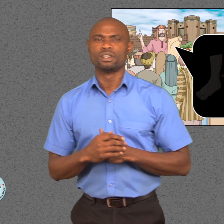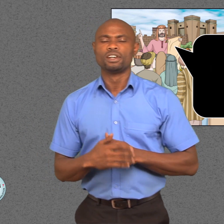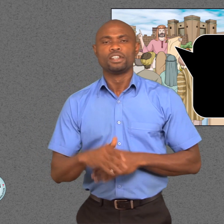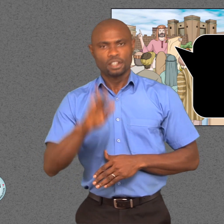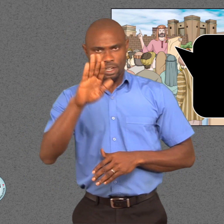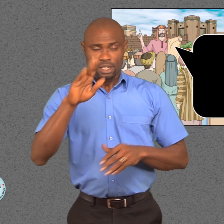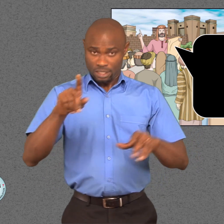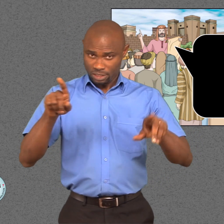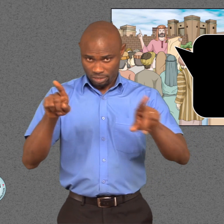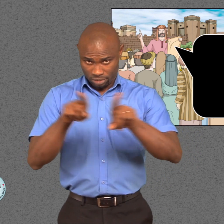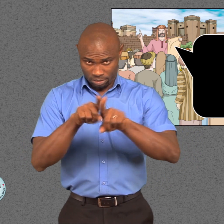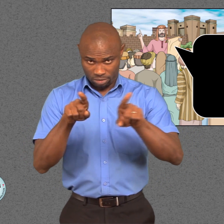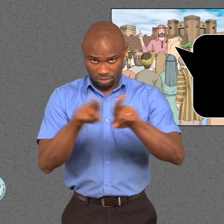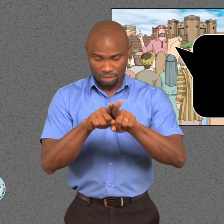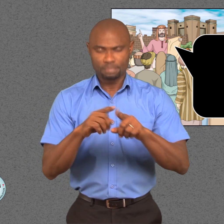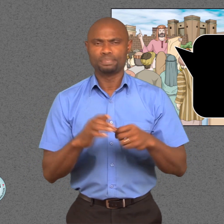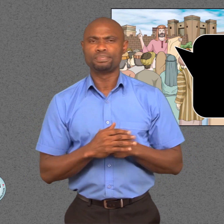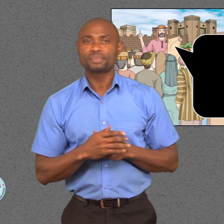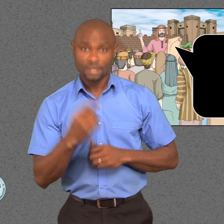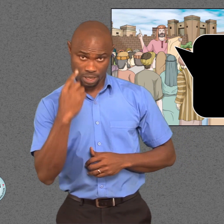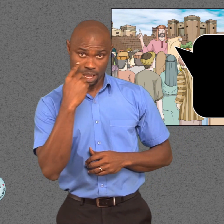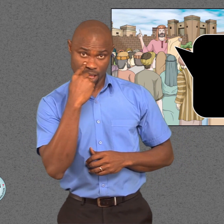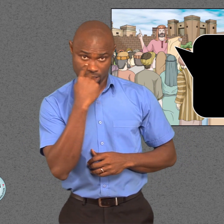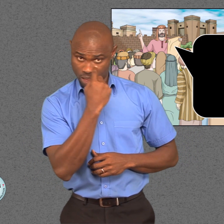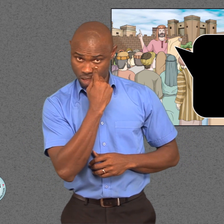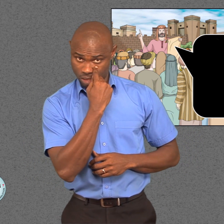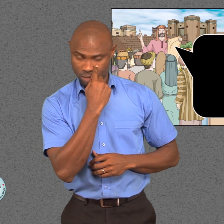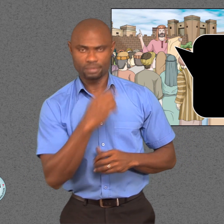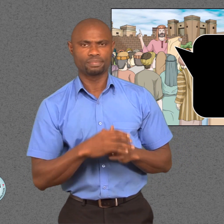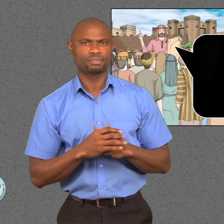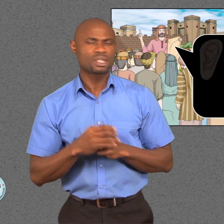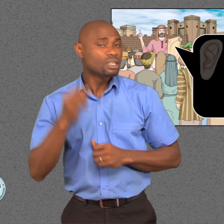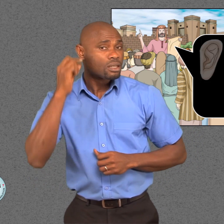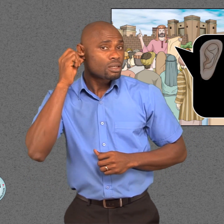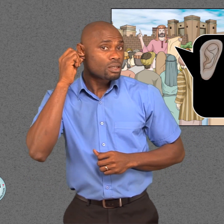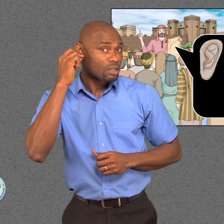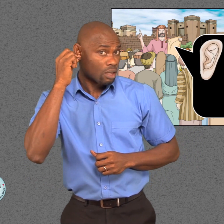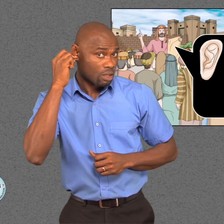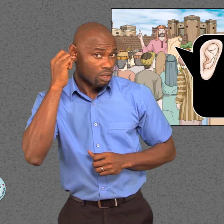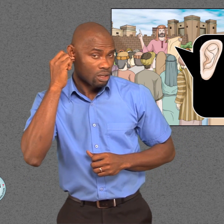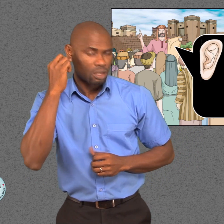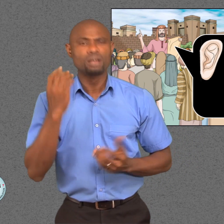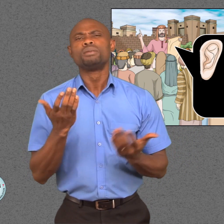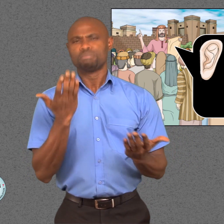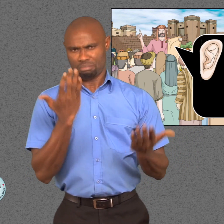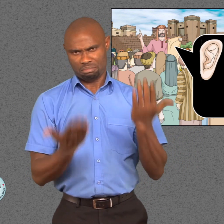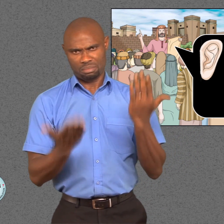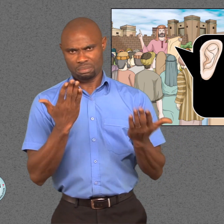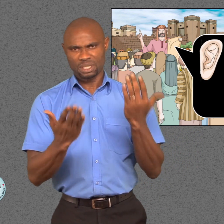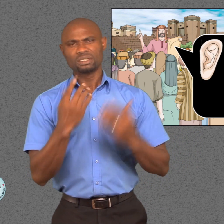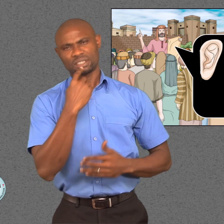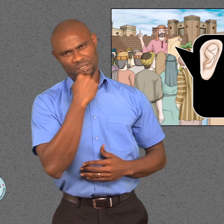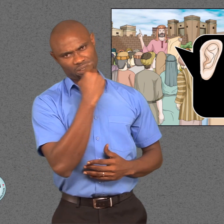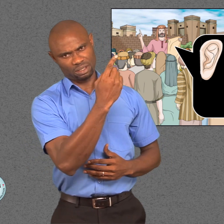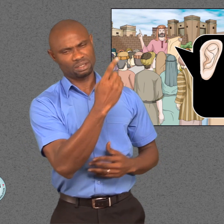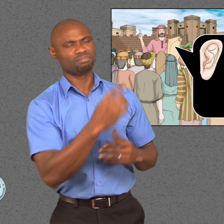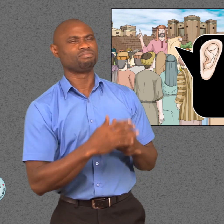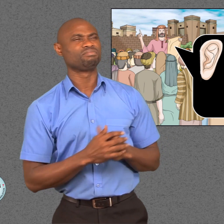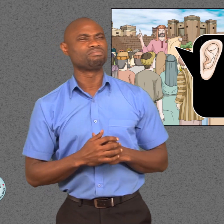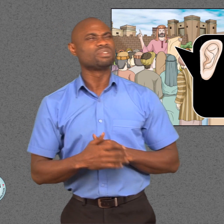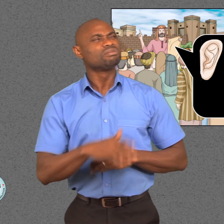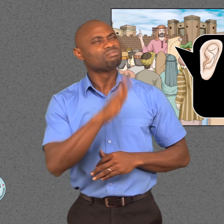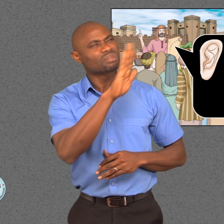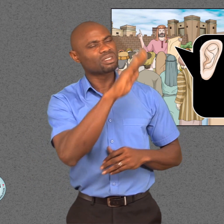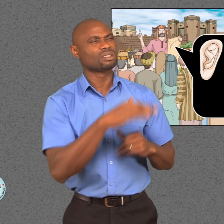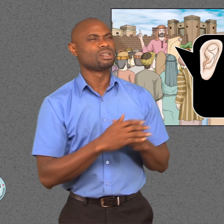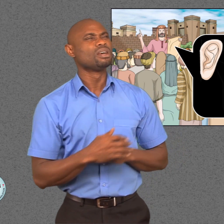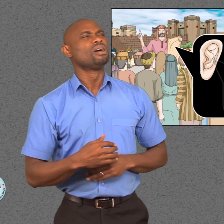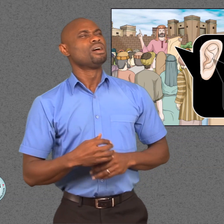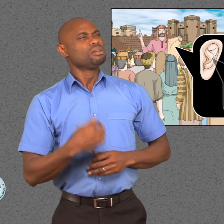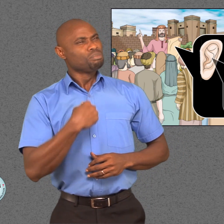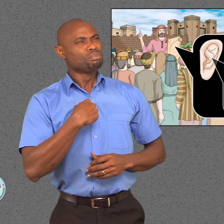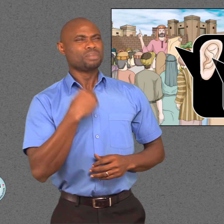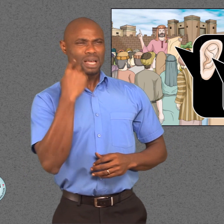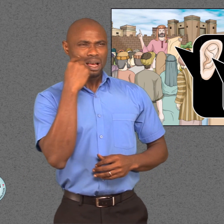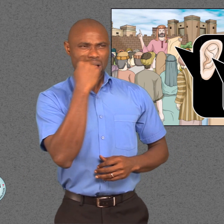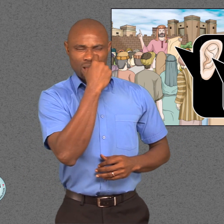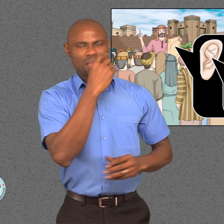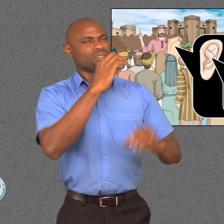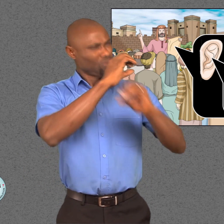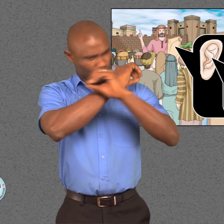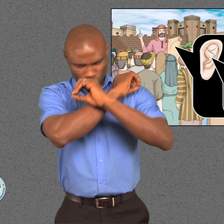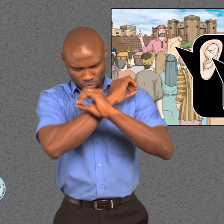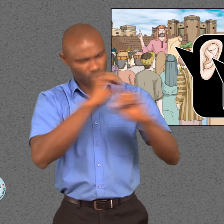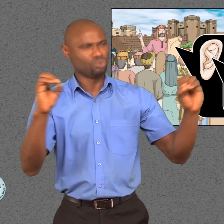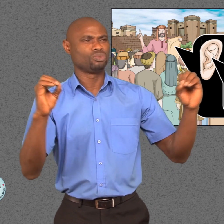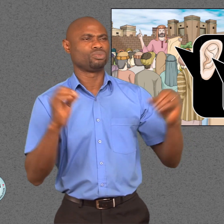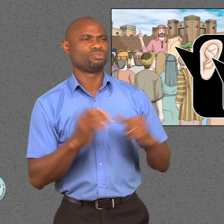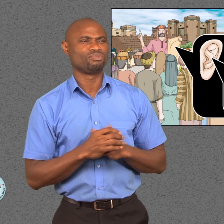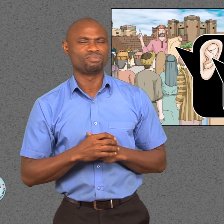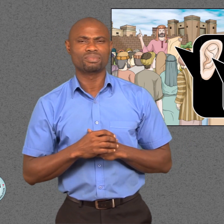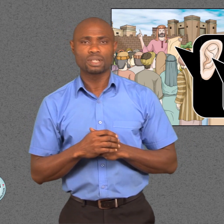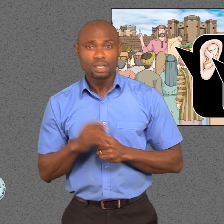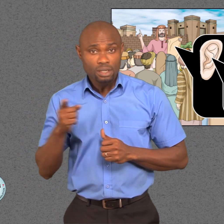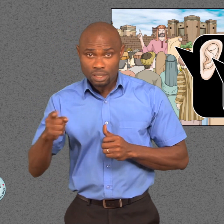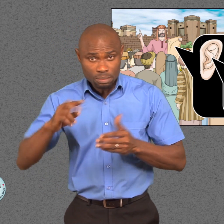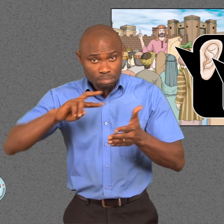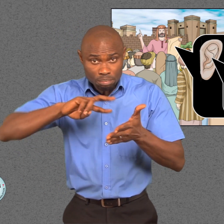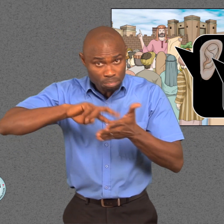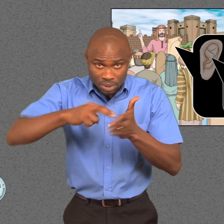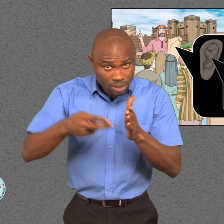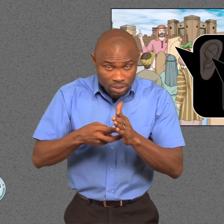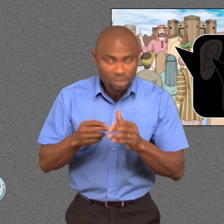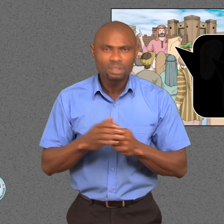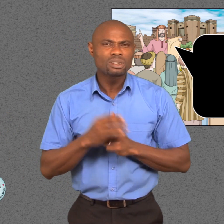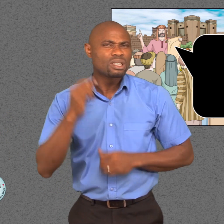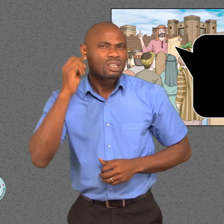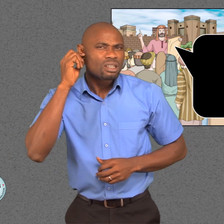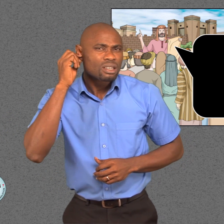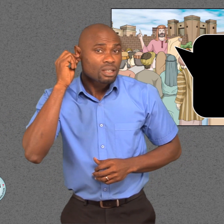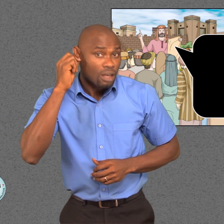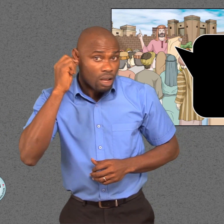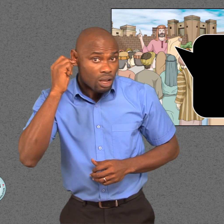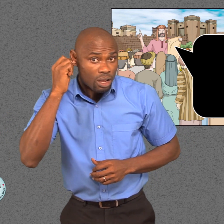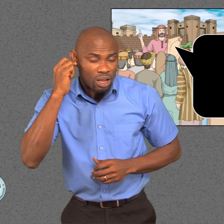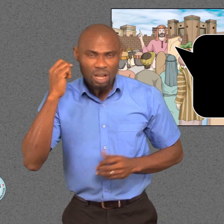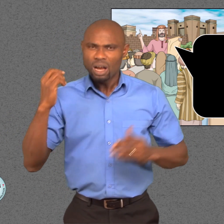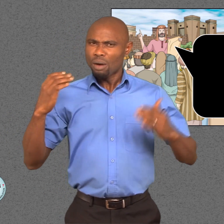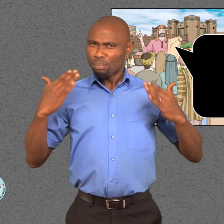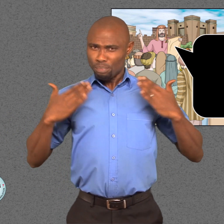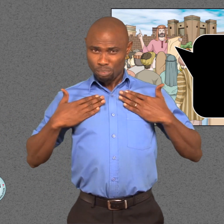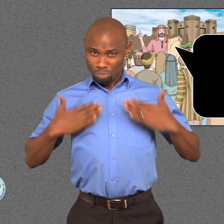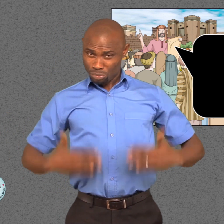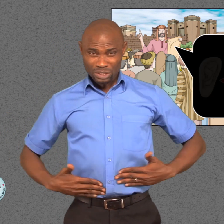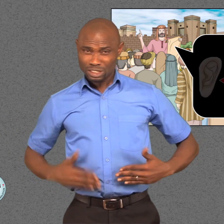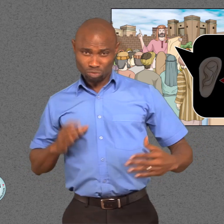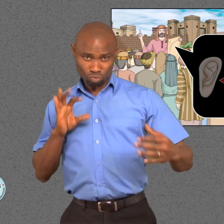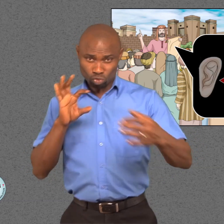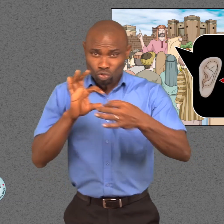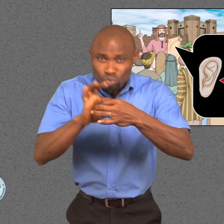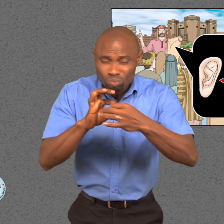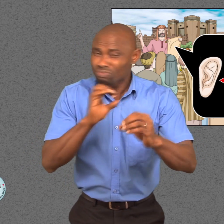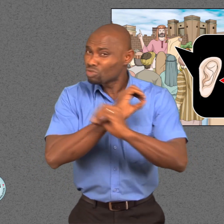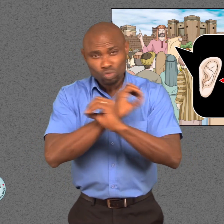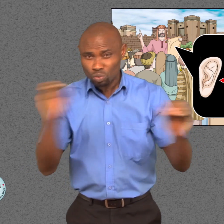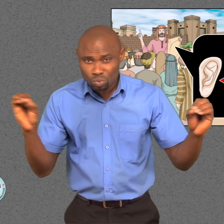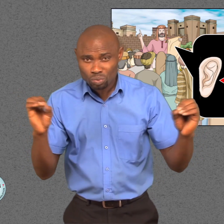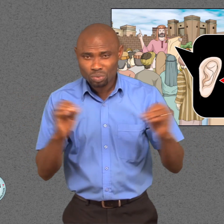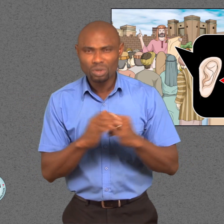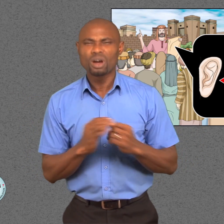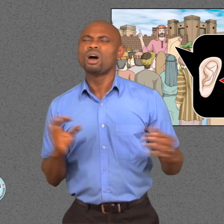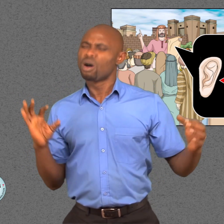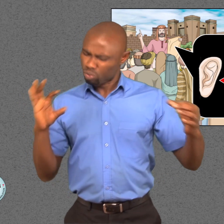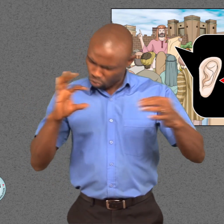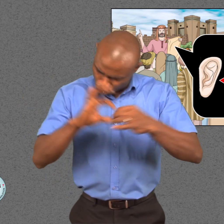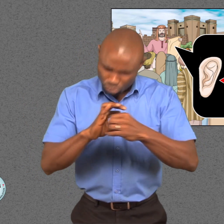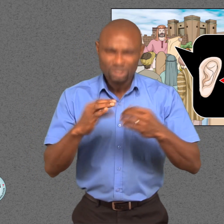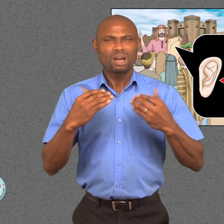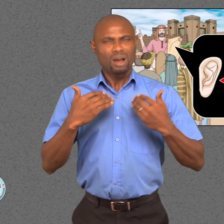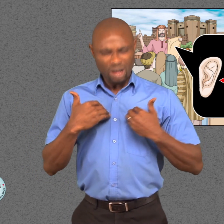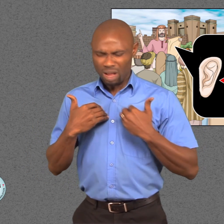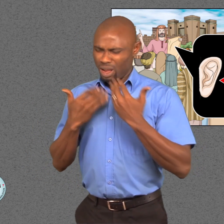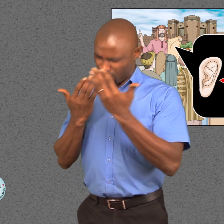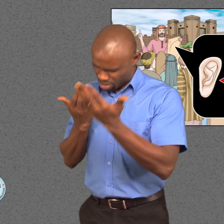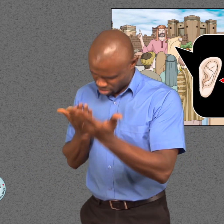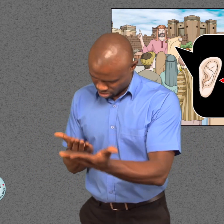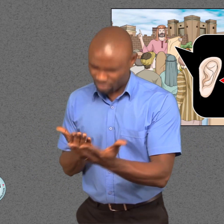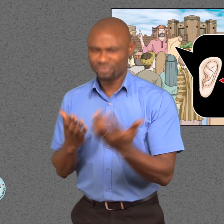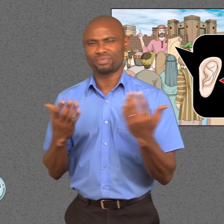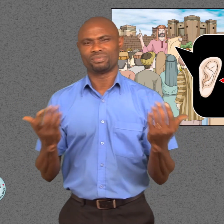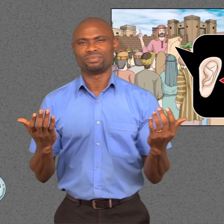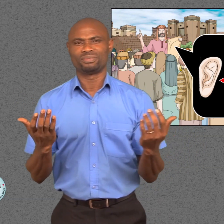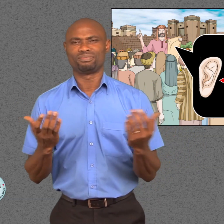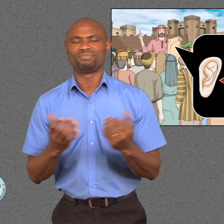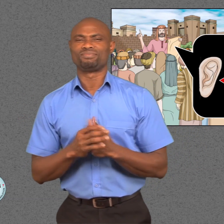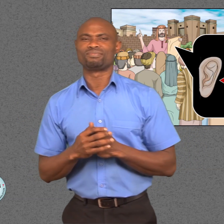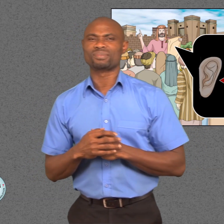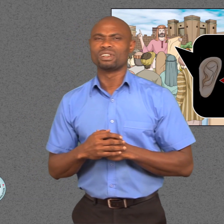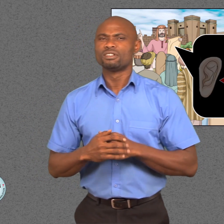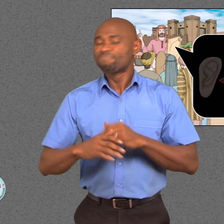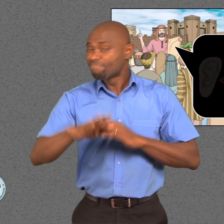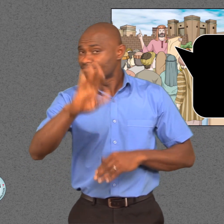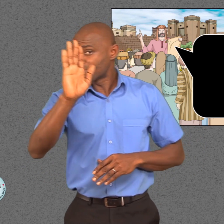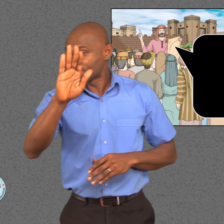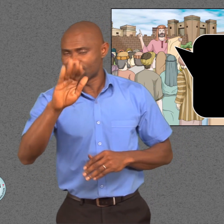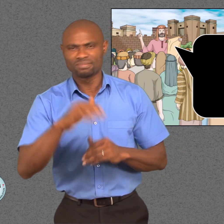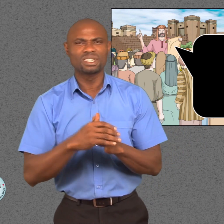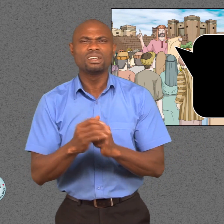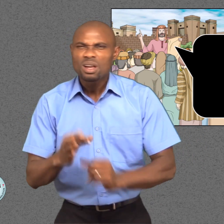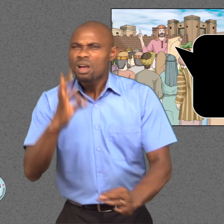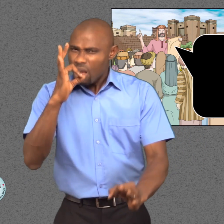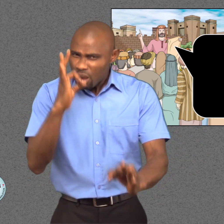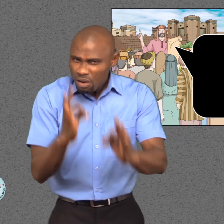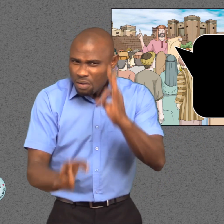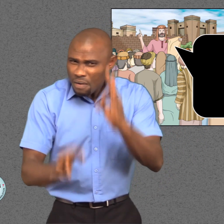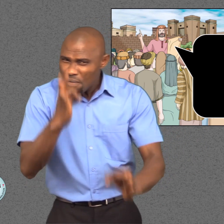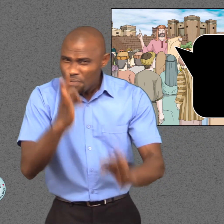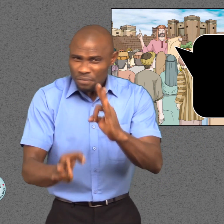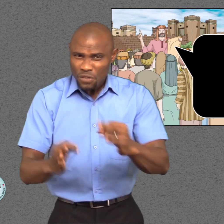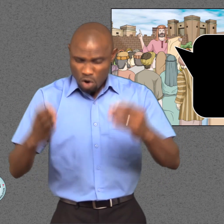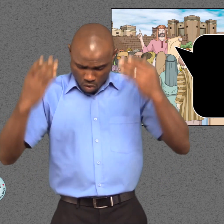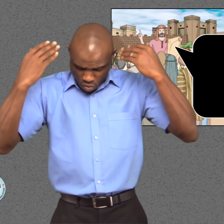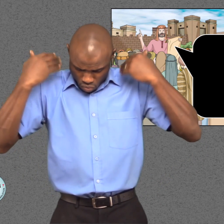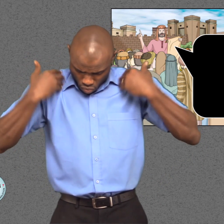And if the ear should say, “Because I am not an eye, I do not belong to the body,” that would not make it any less a part of the body.